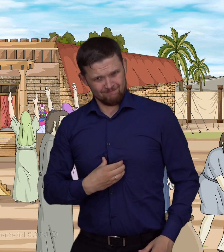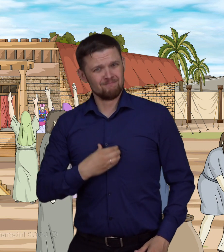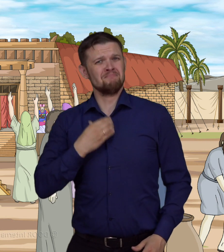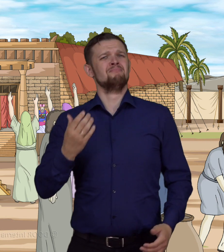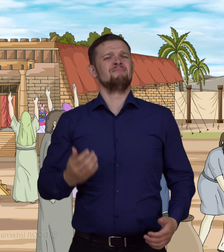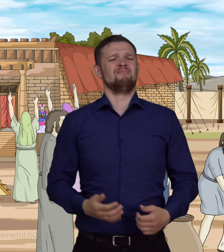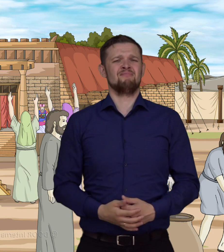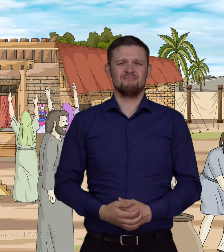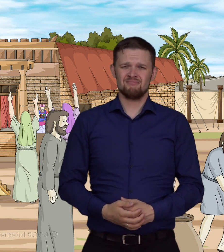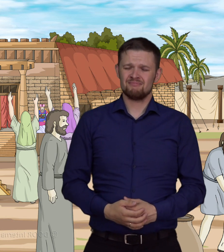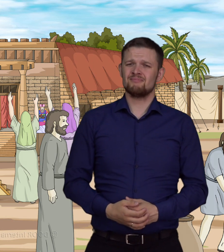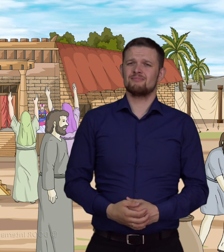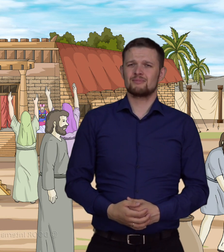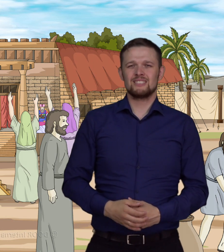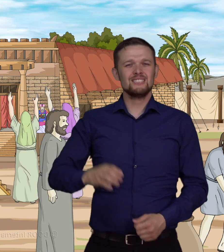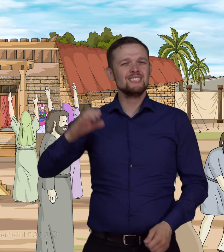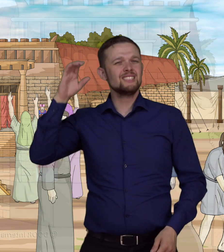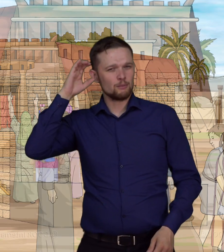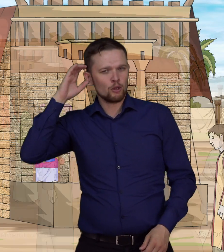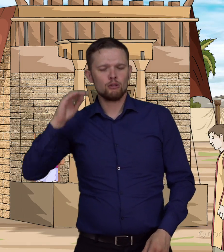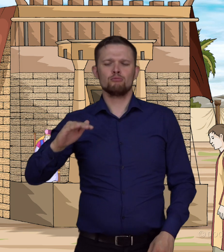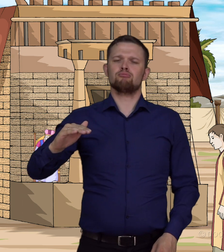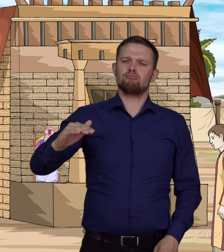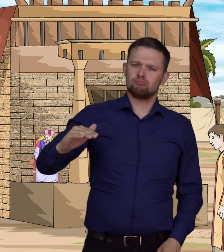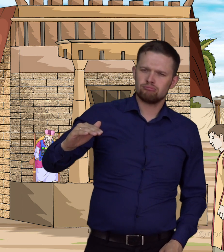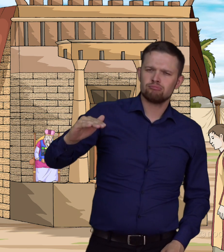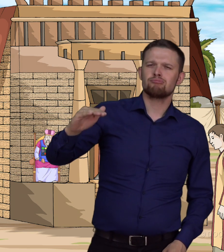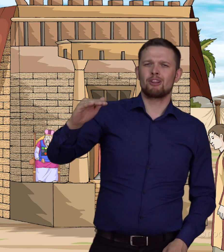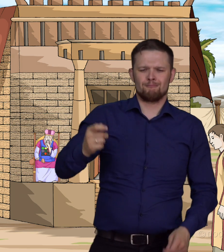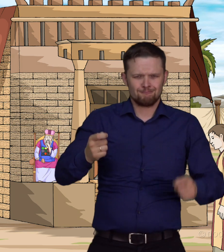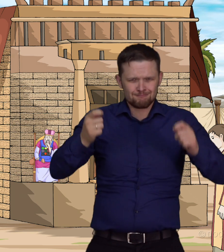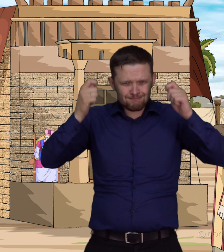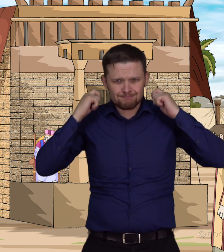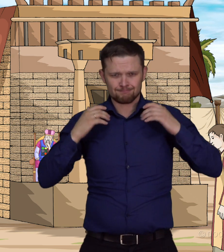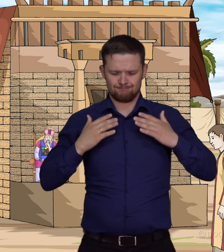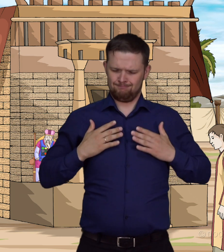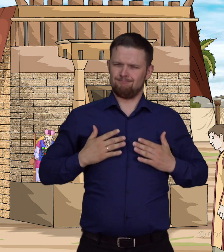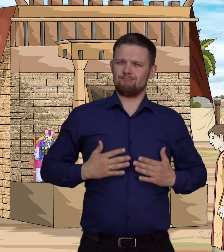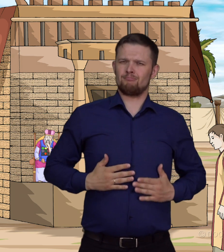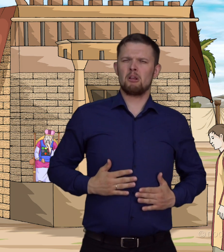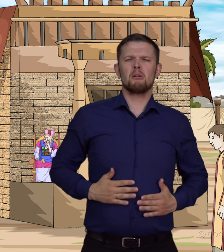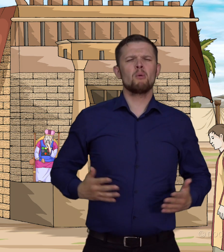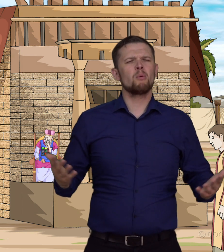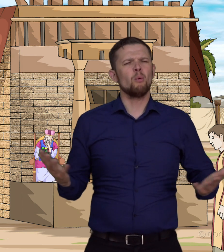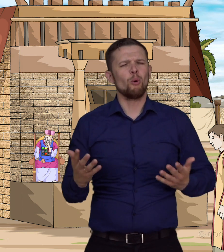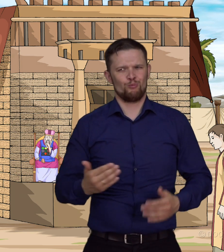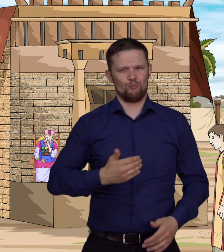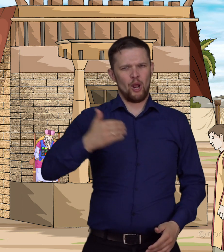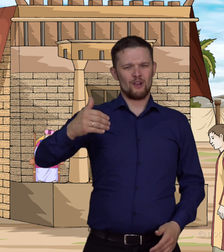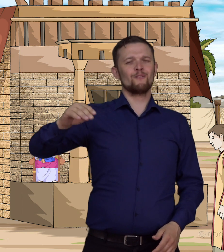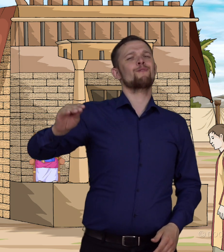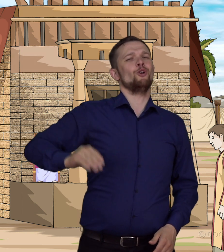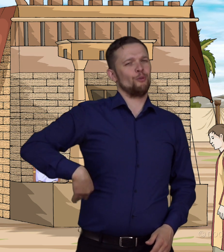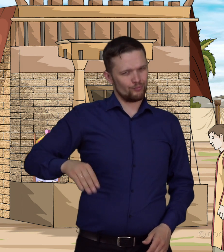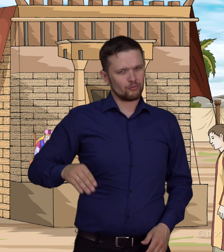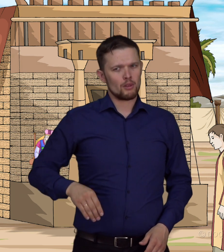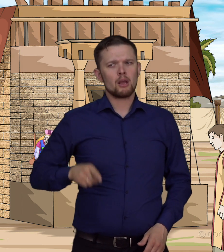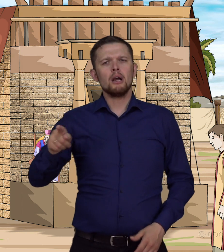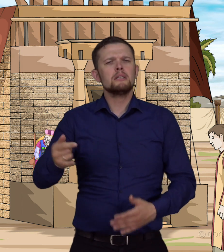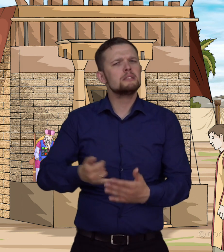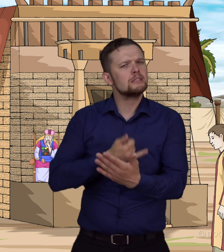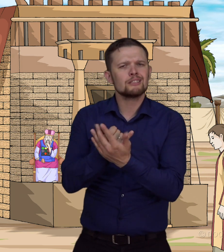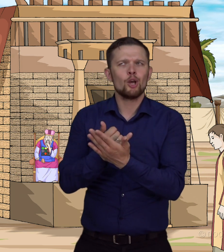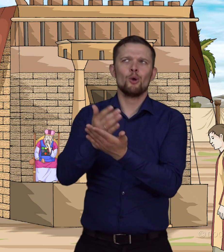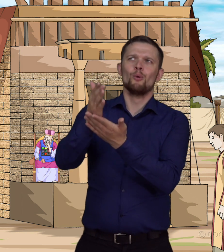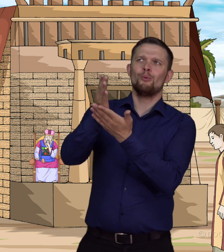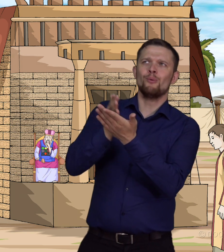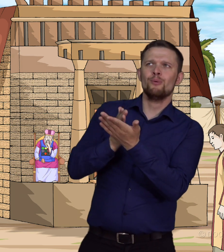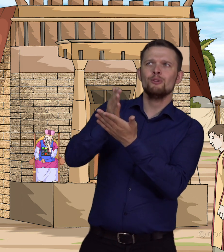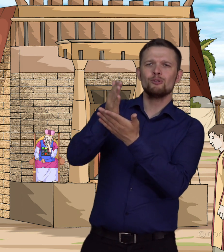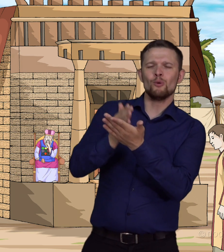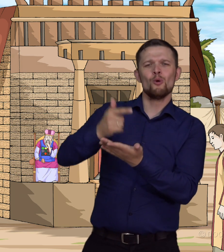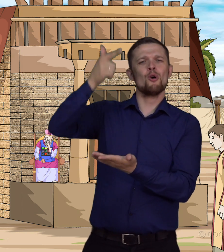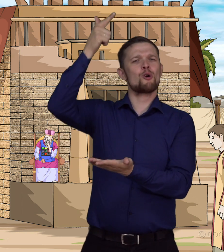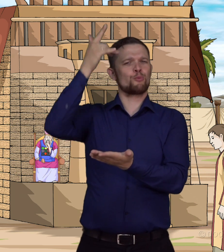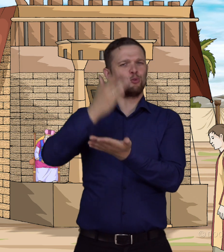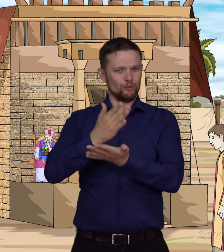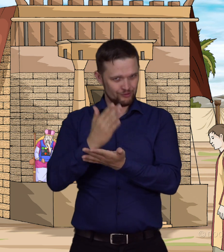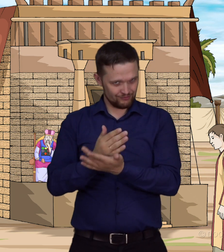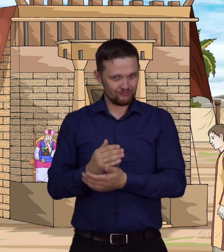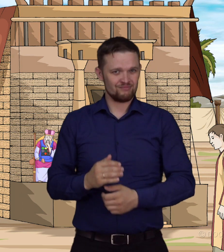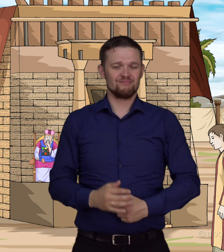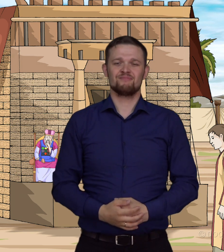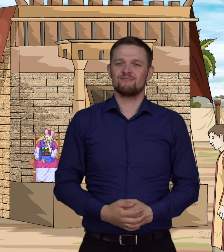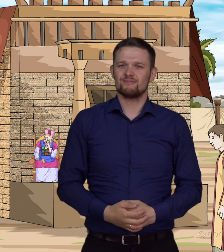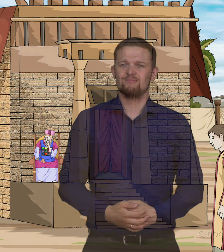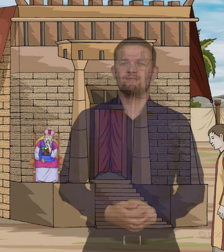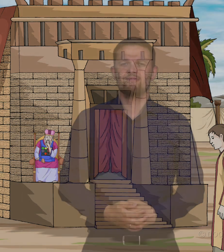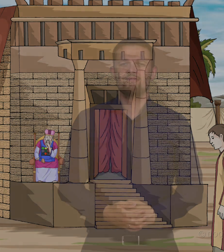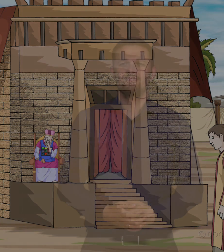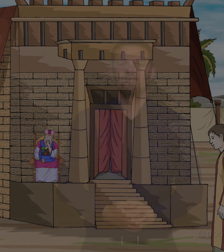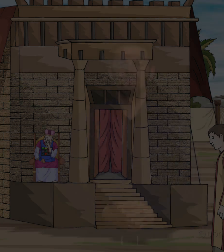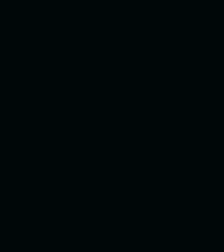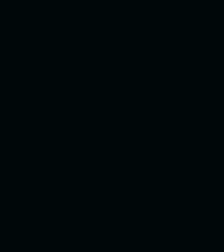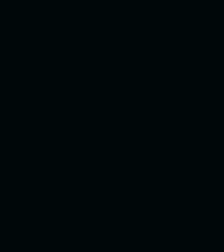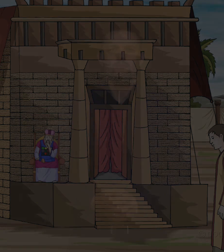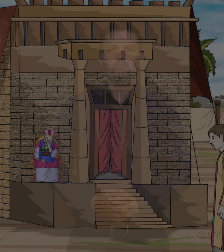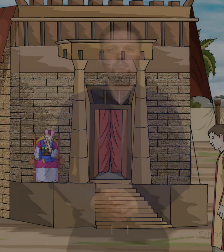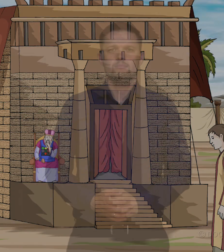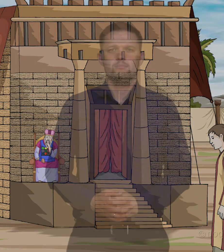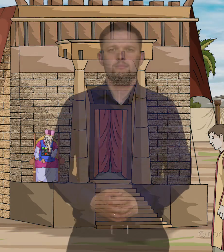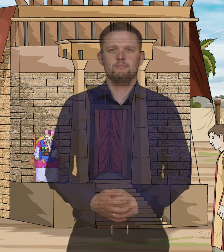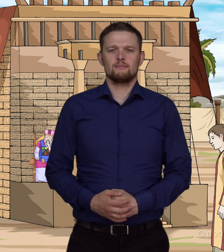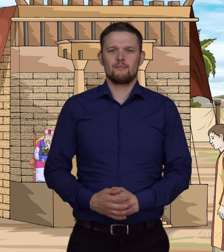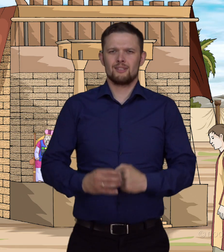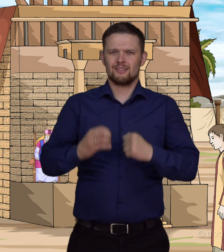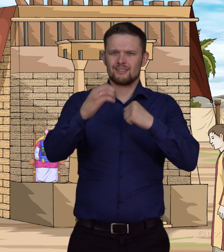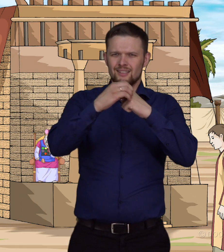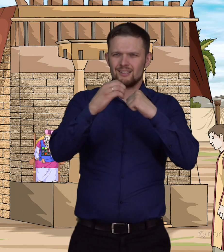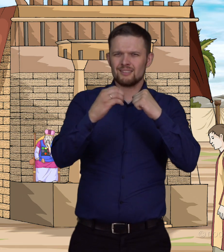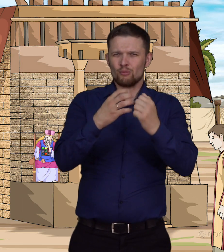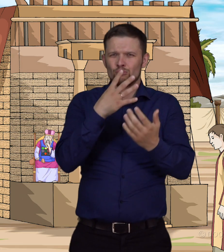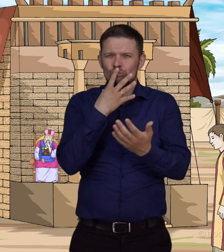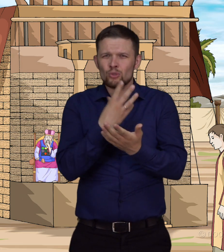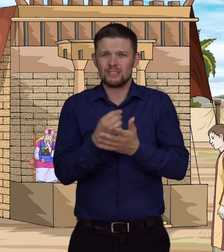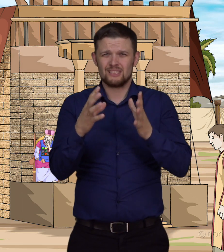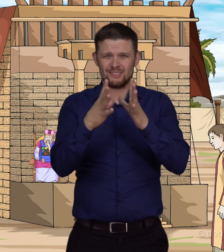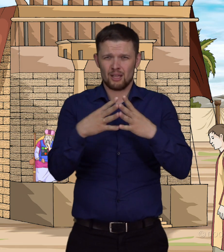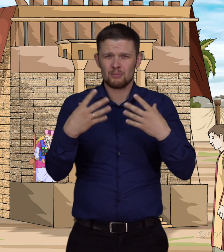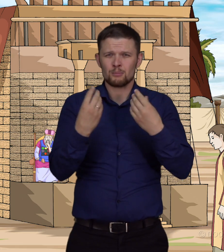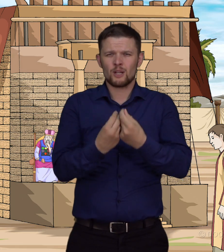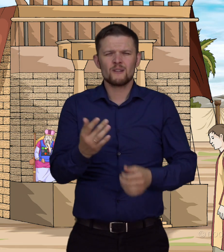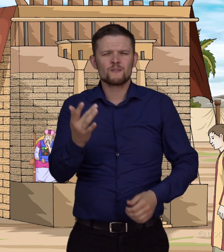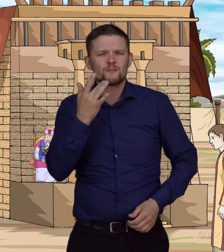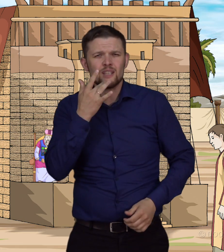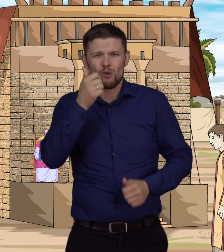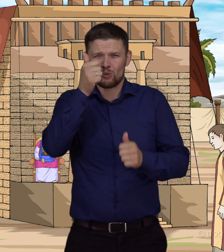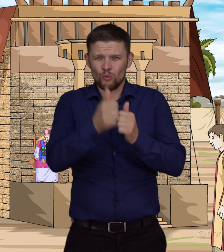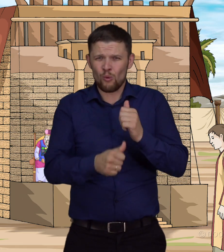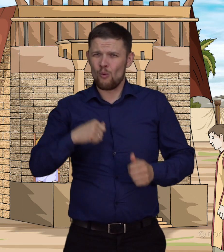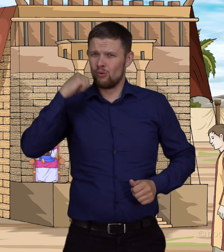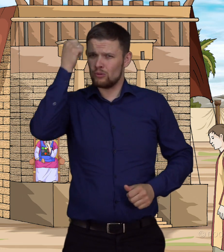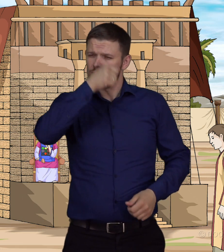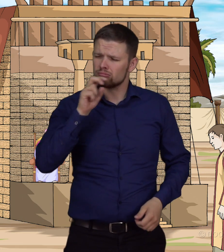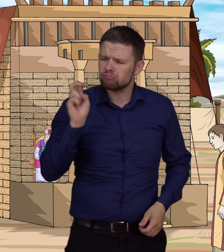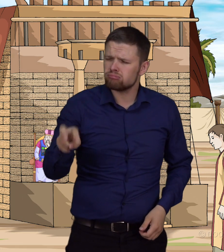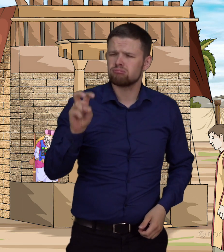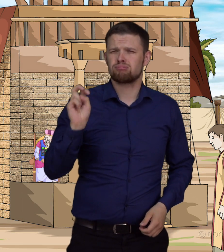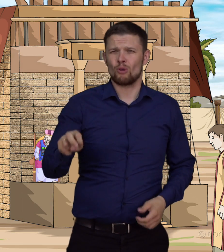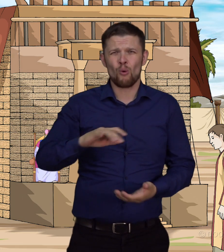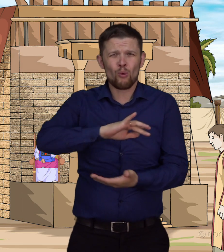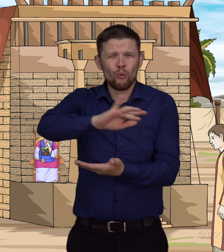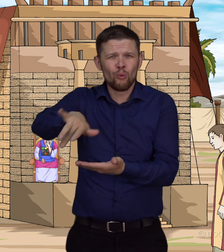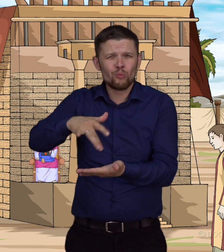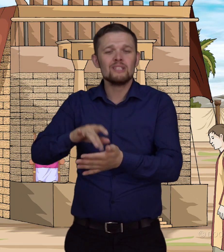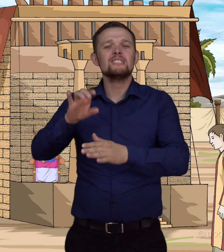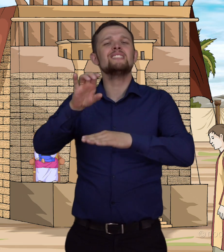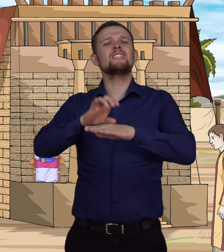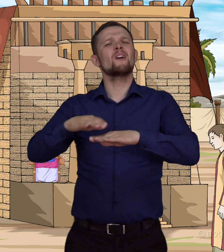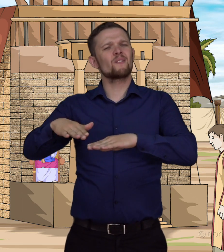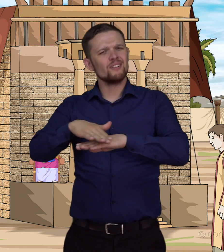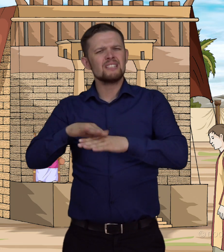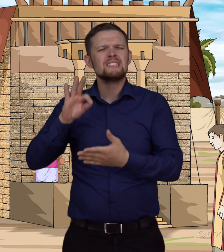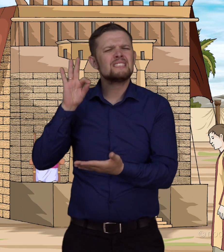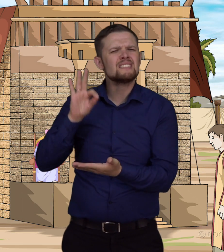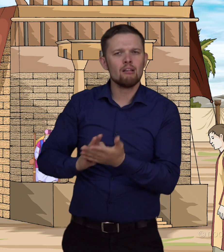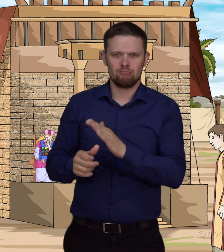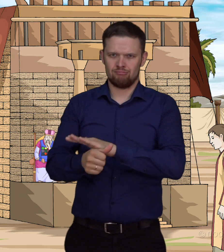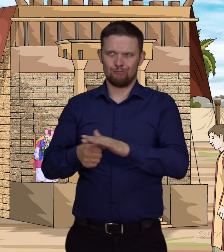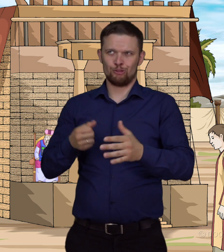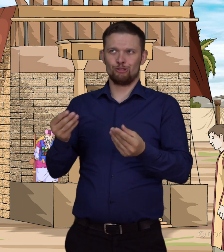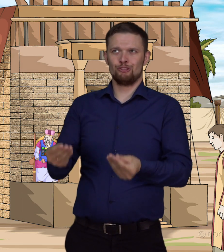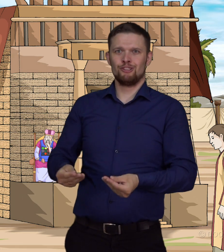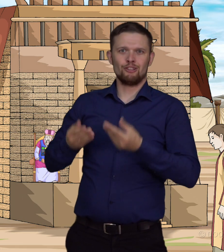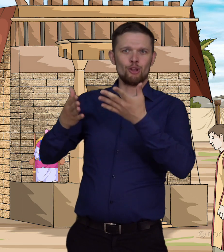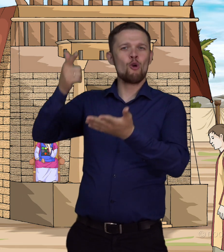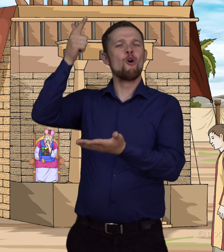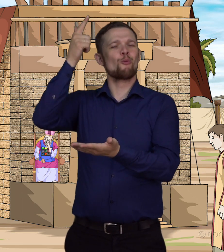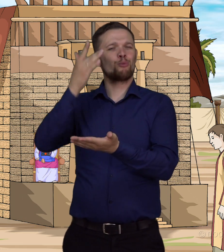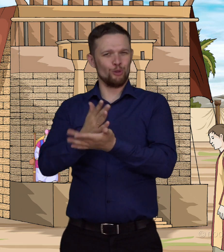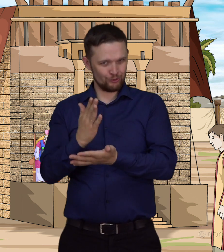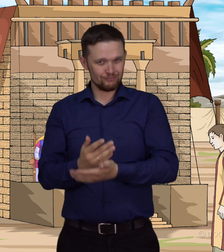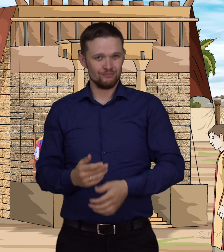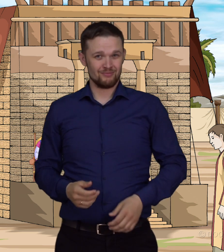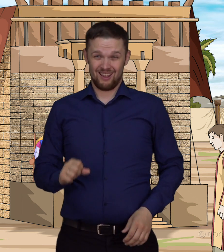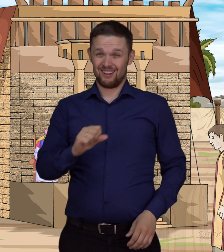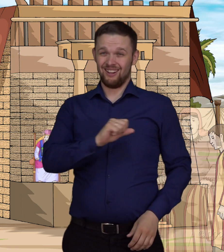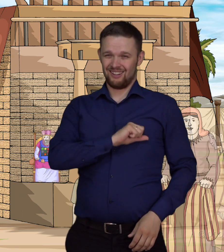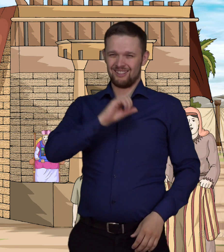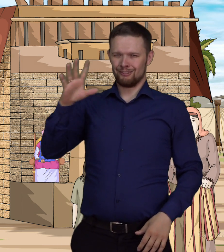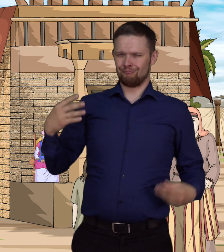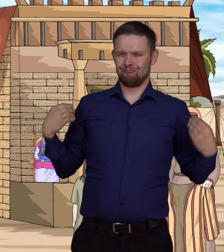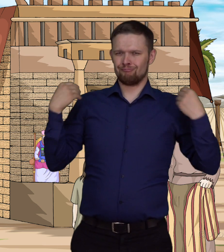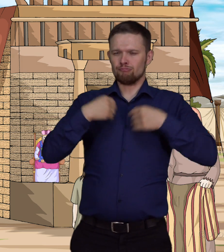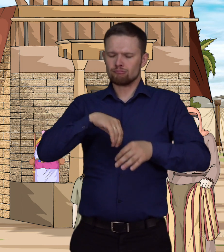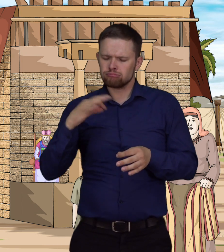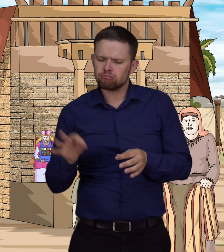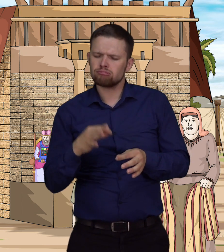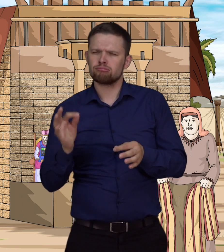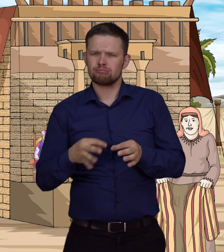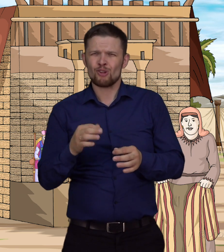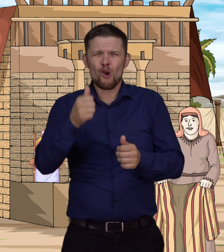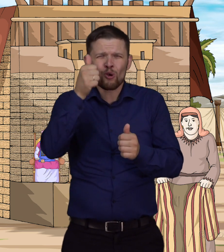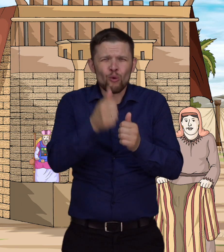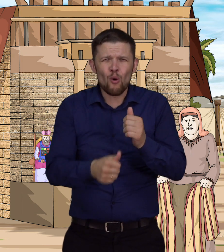Now Samuel was ministering before the LORD—a boy wearing a linen ephod.